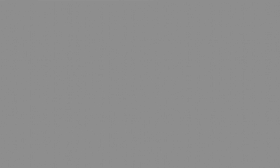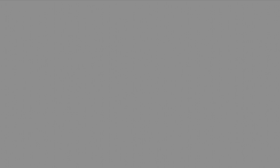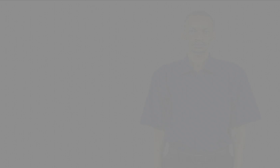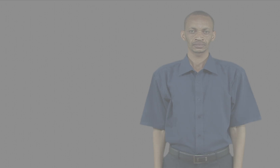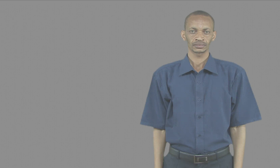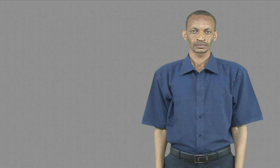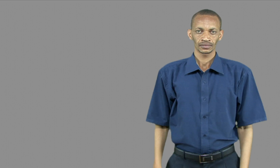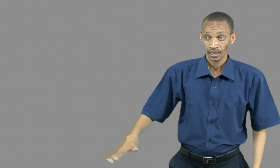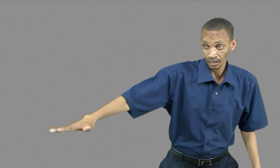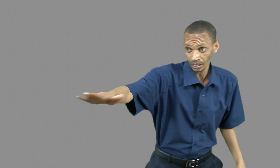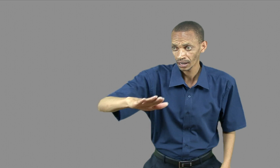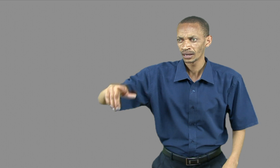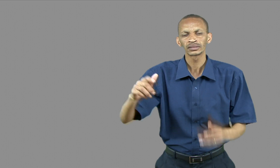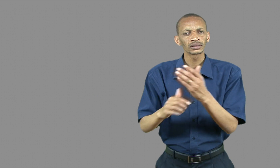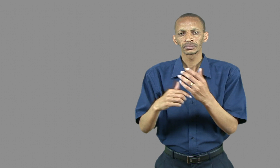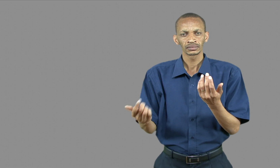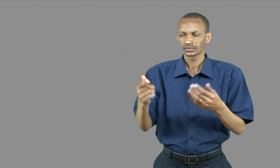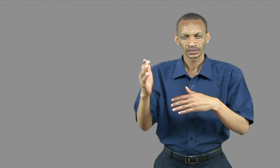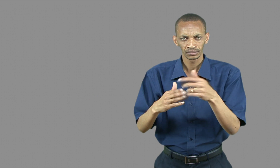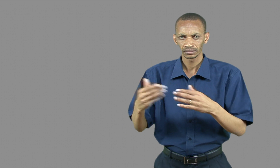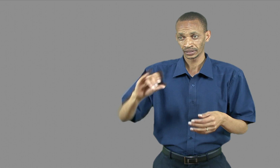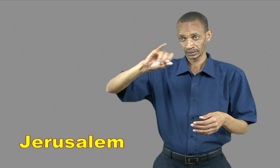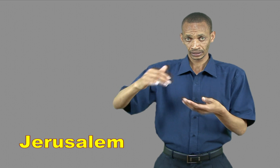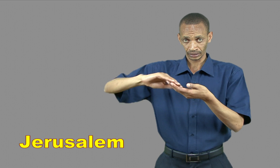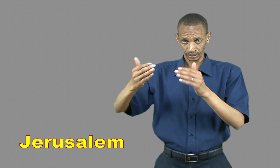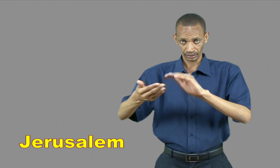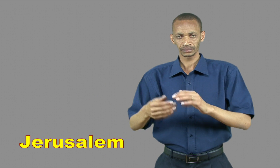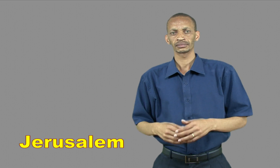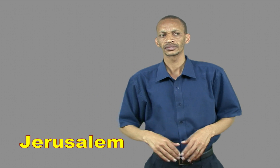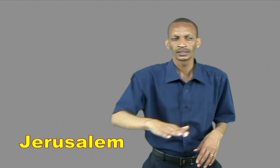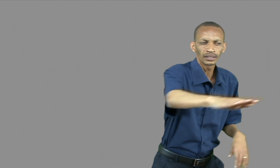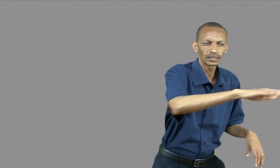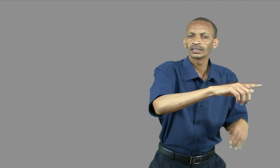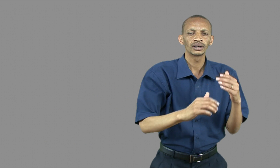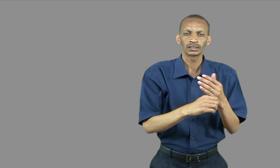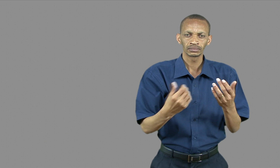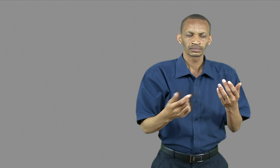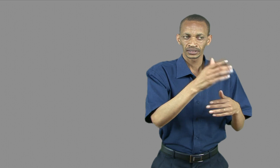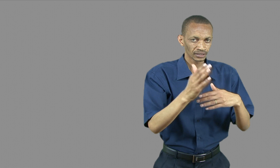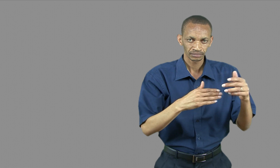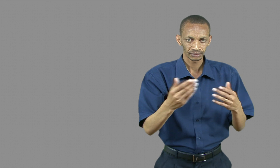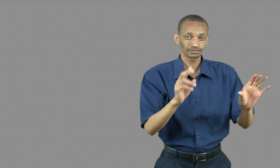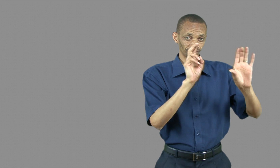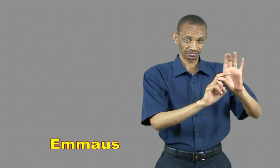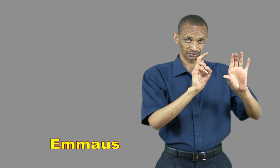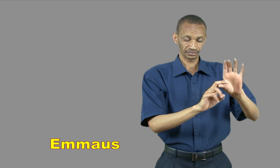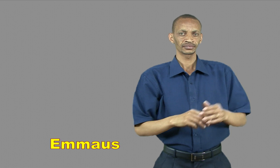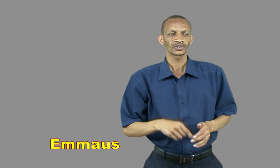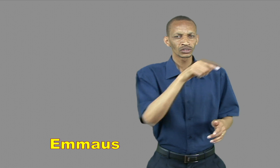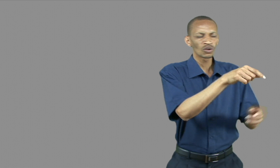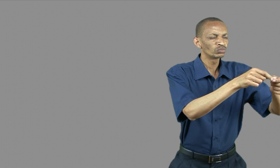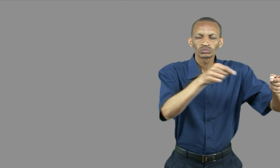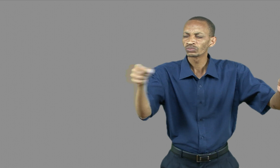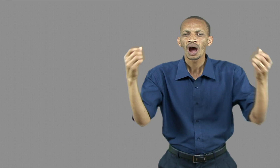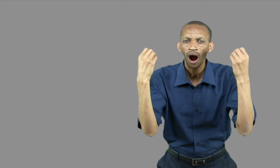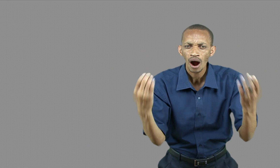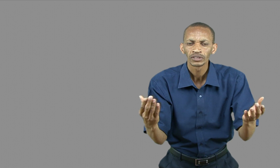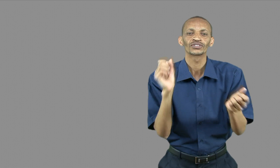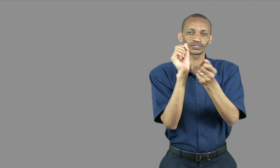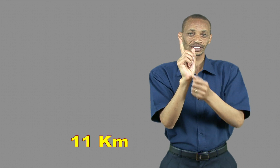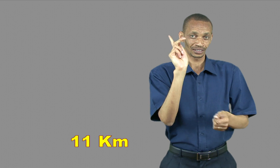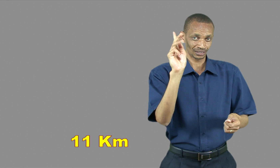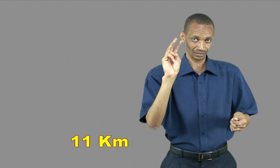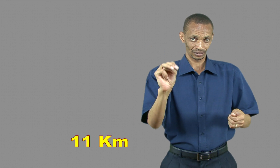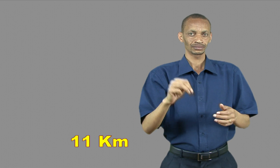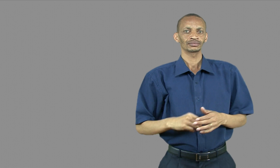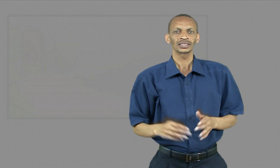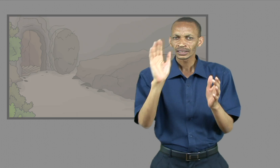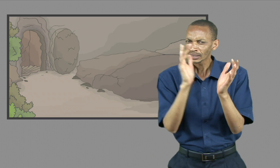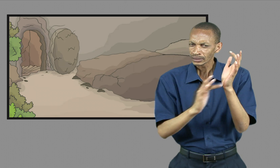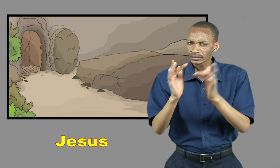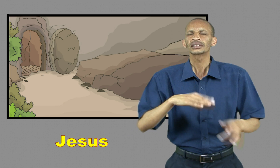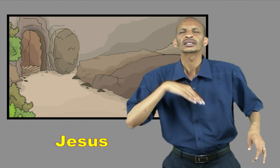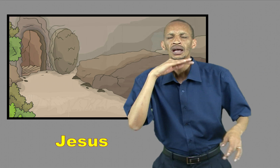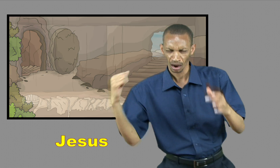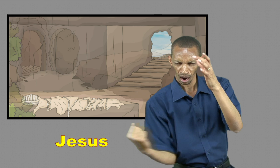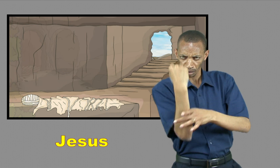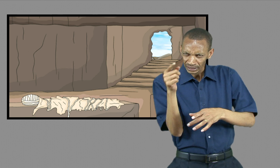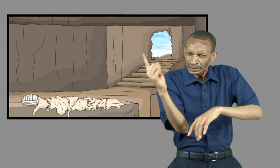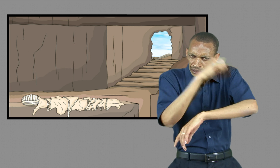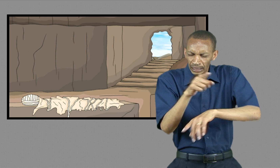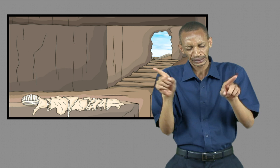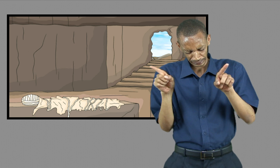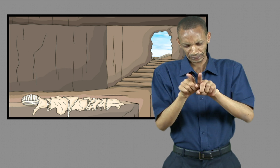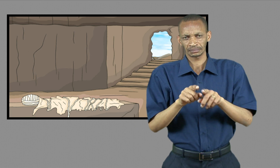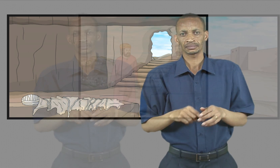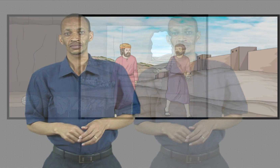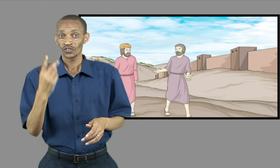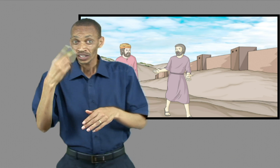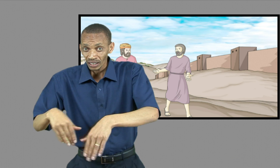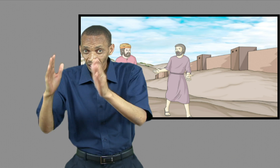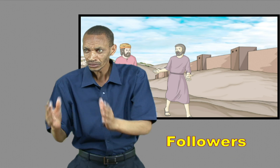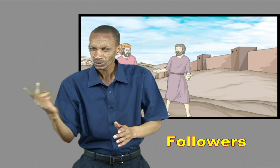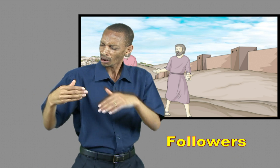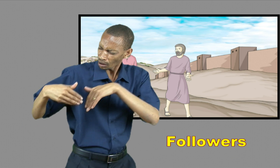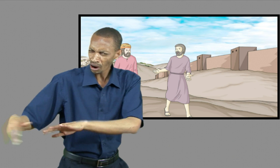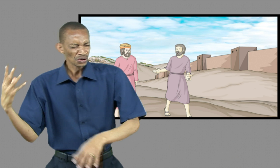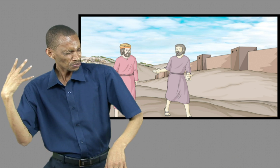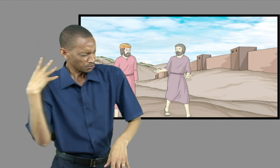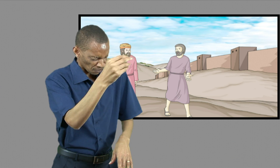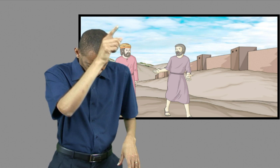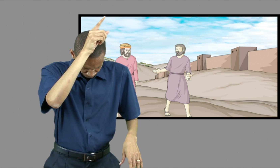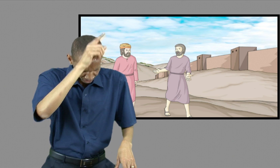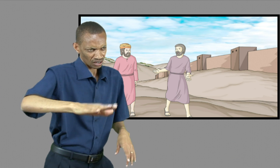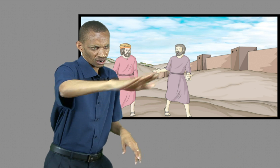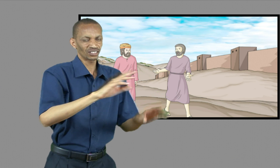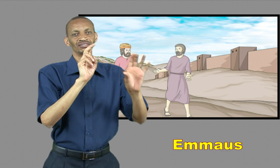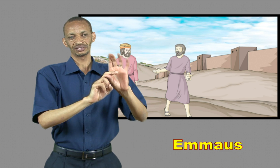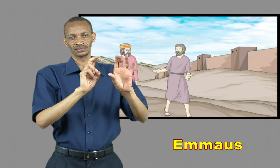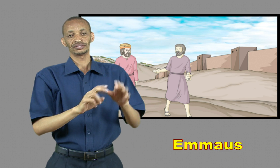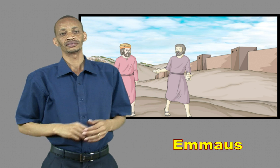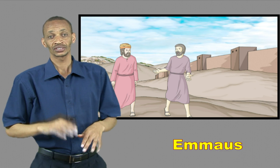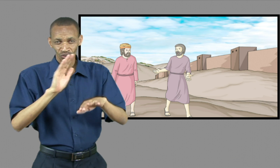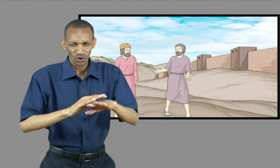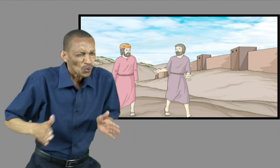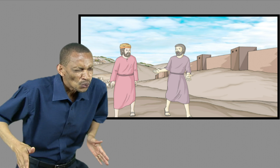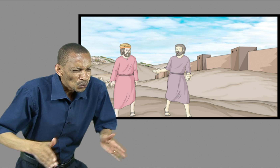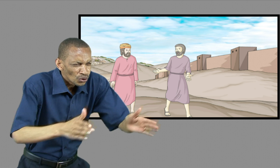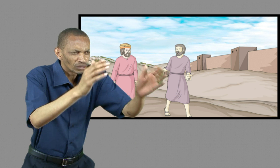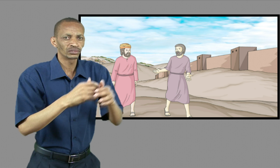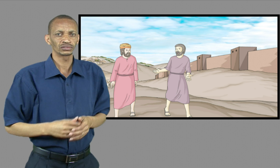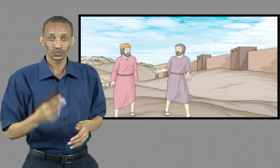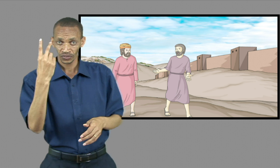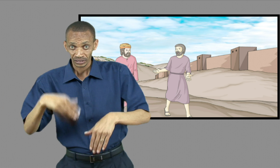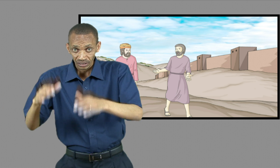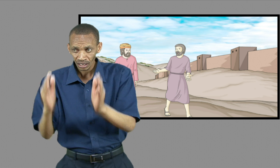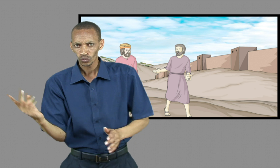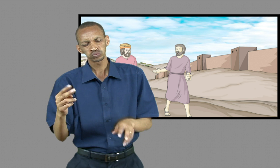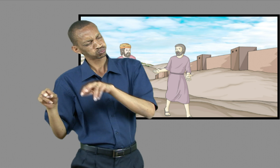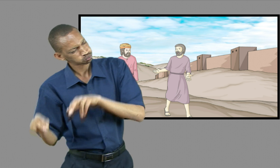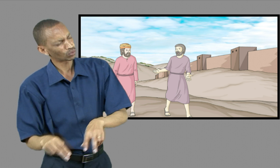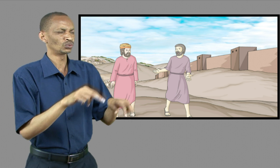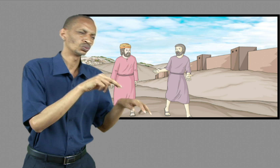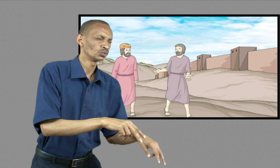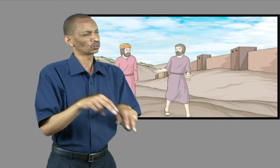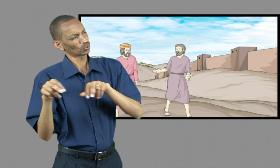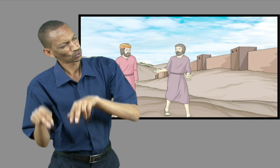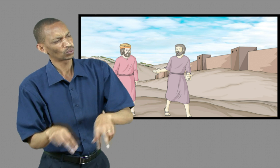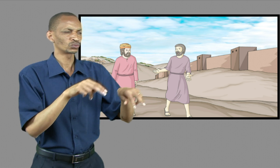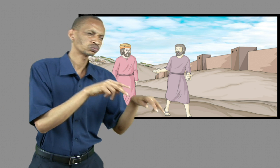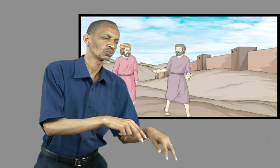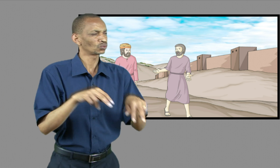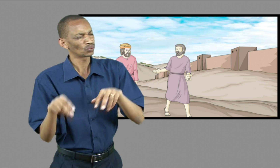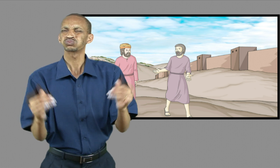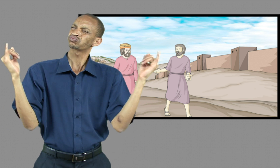That same day two of them were going to a village called Emmaus, about seven miles from Jerusalem.